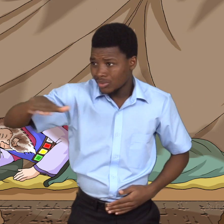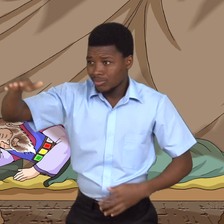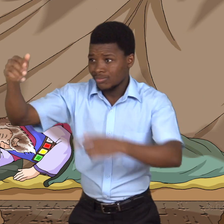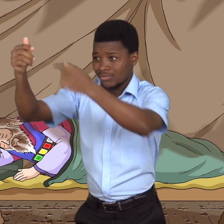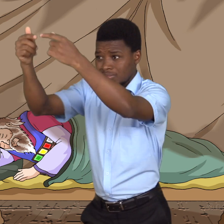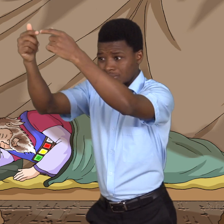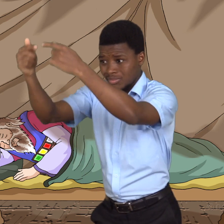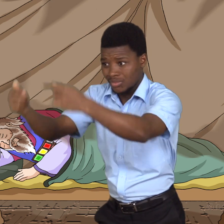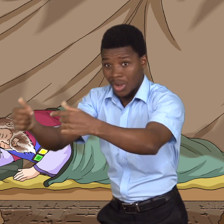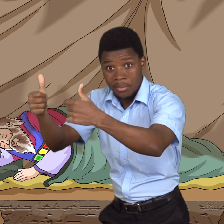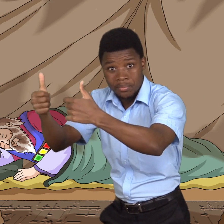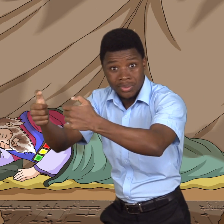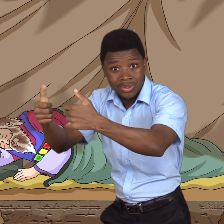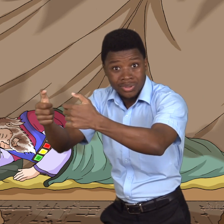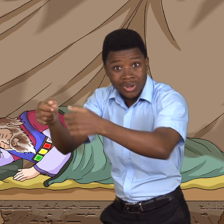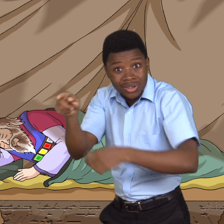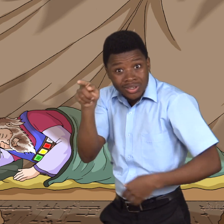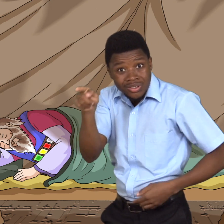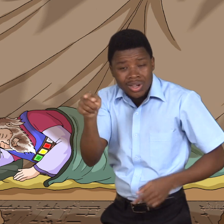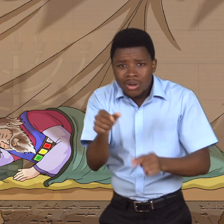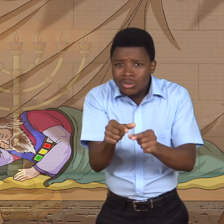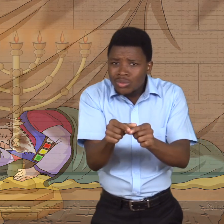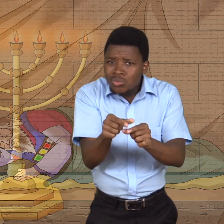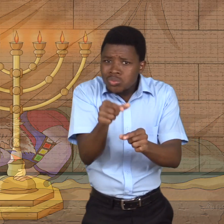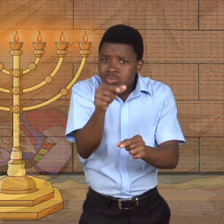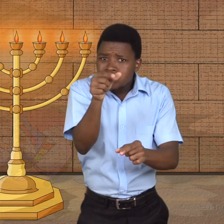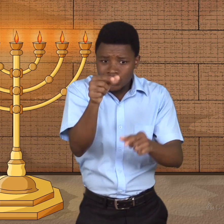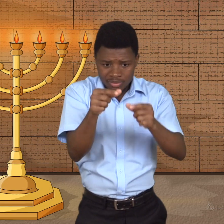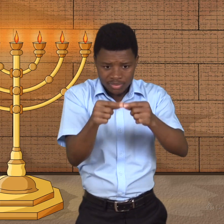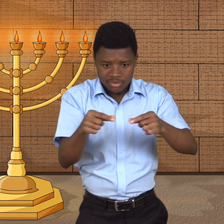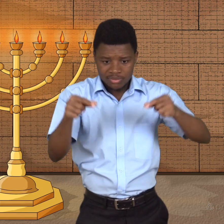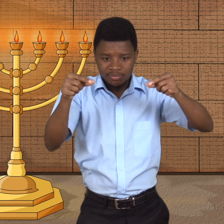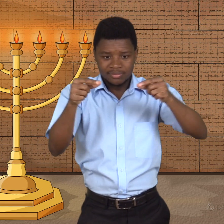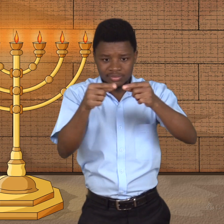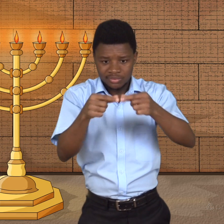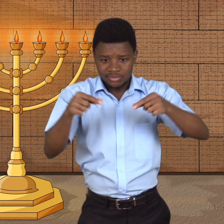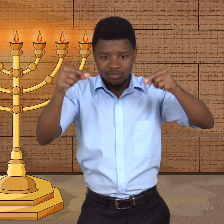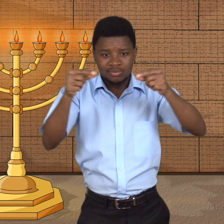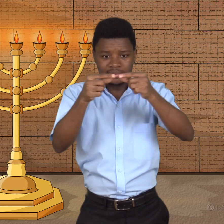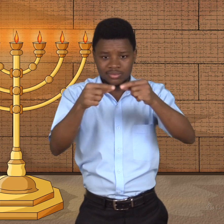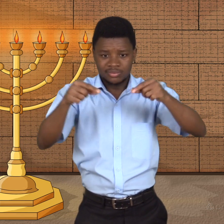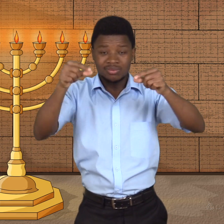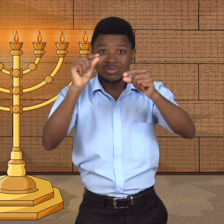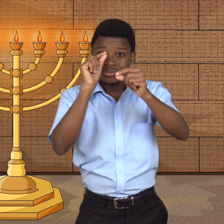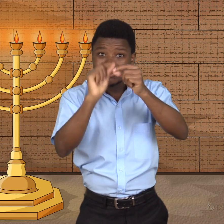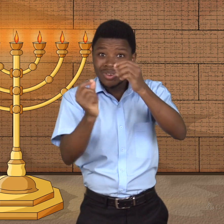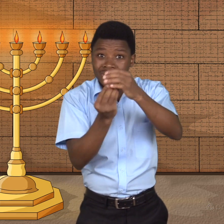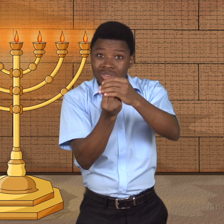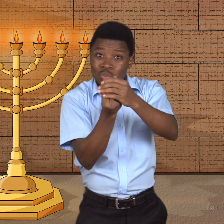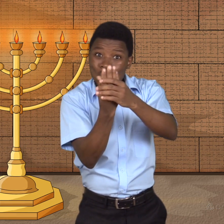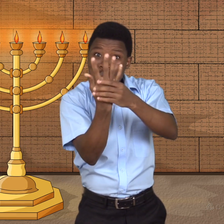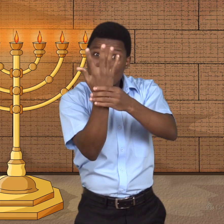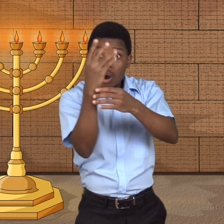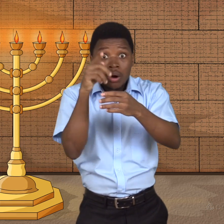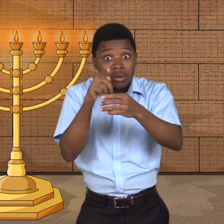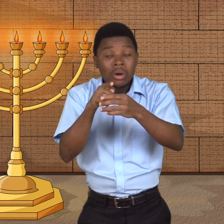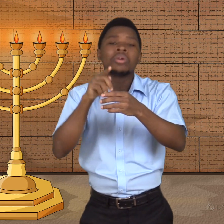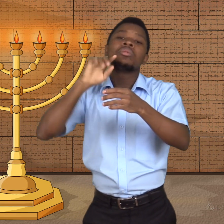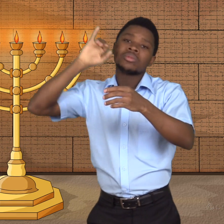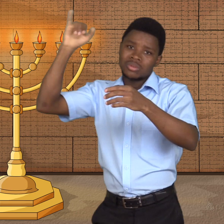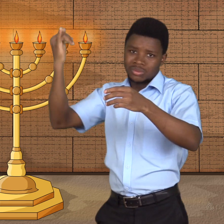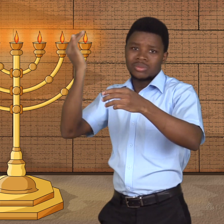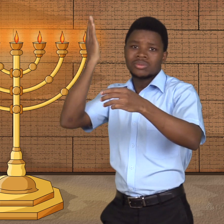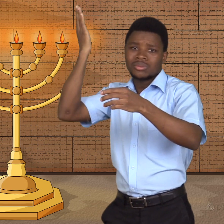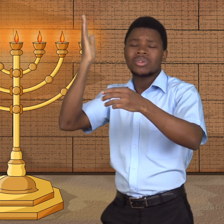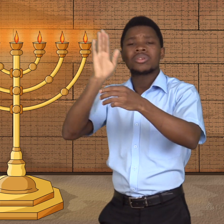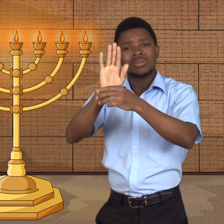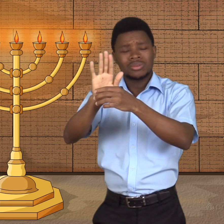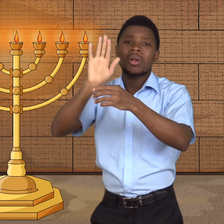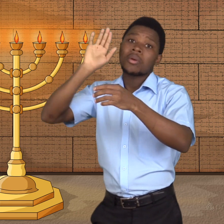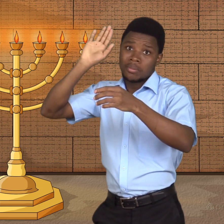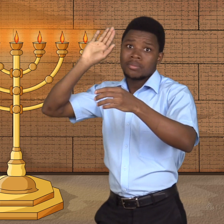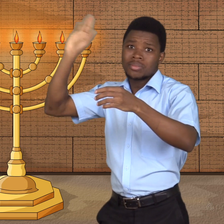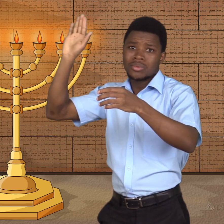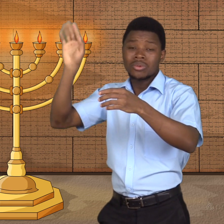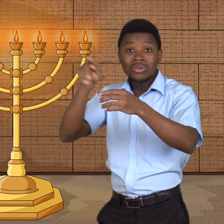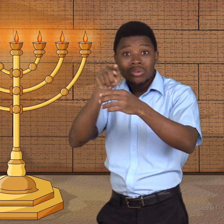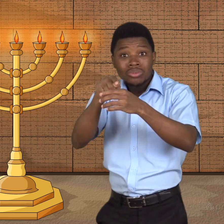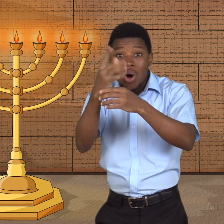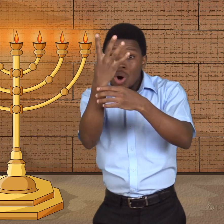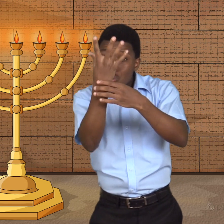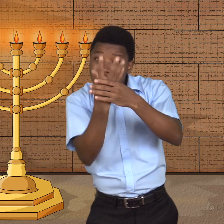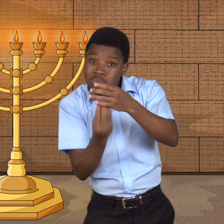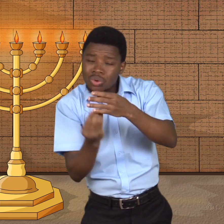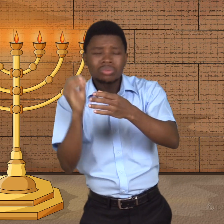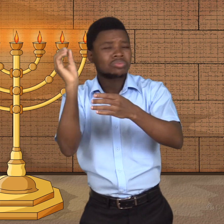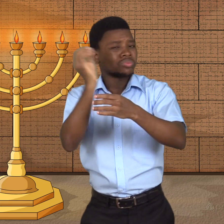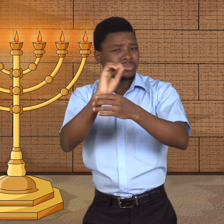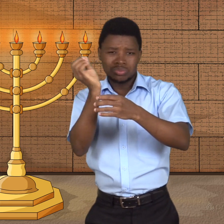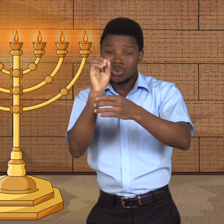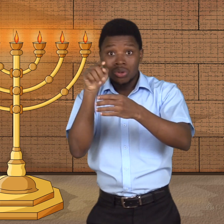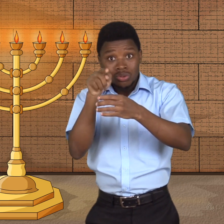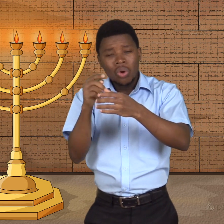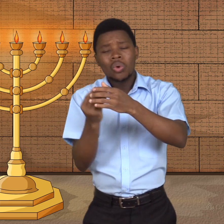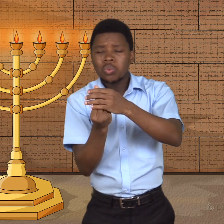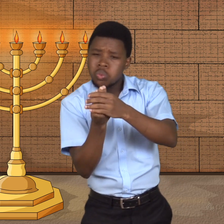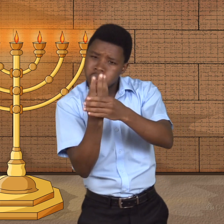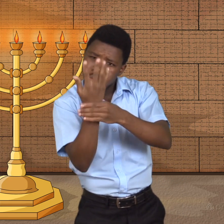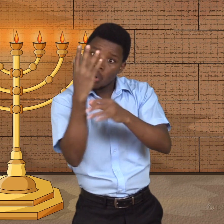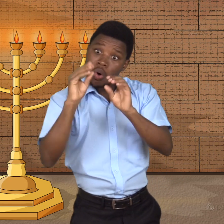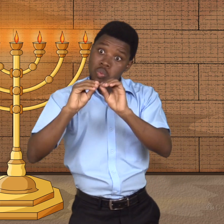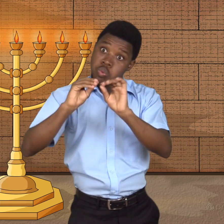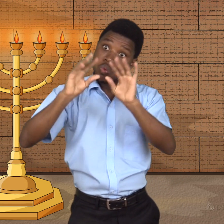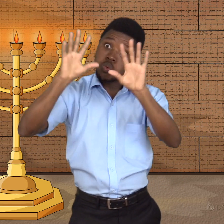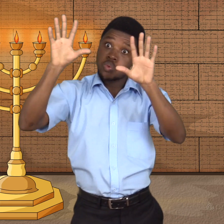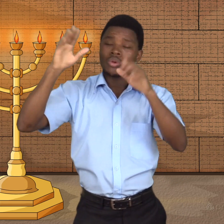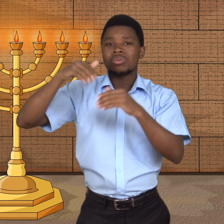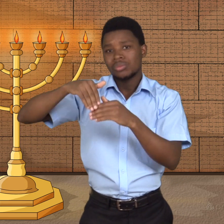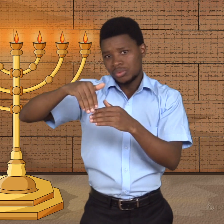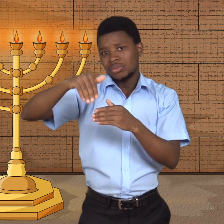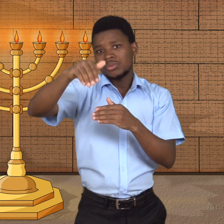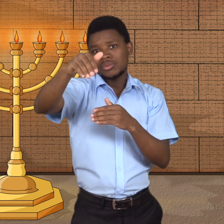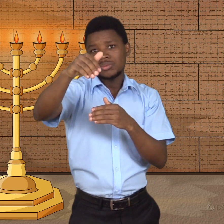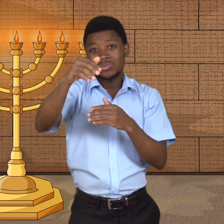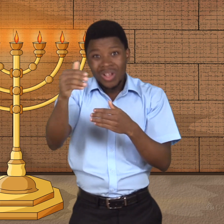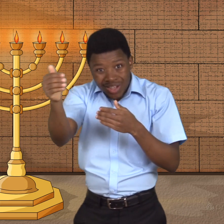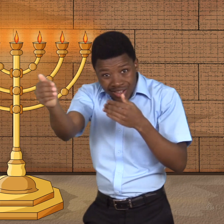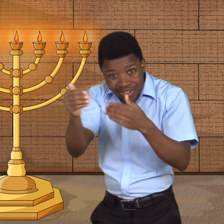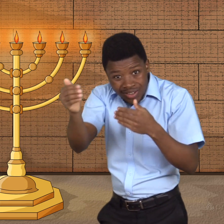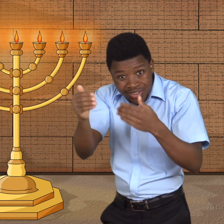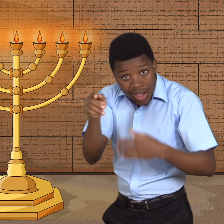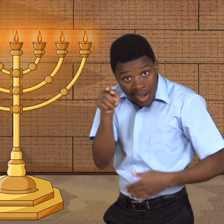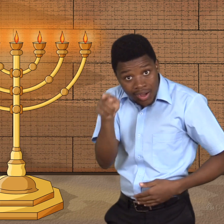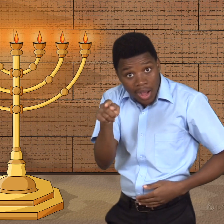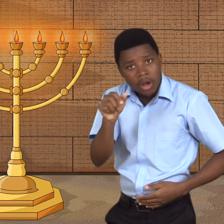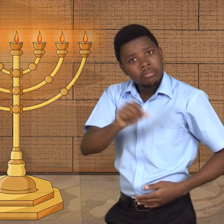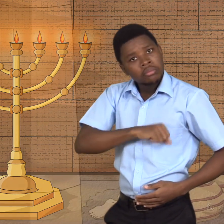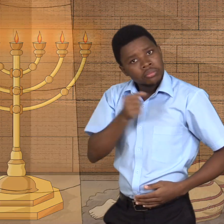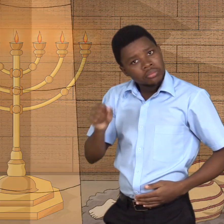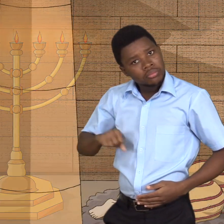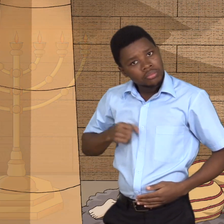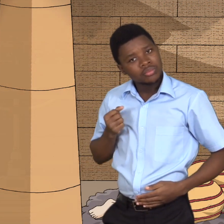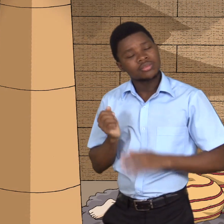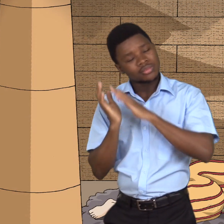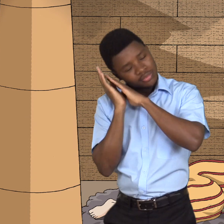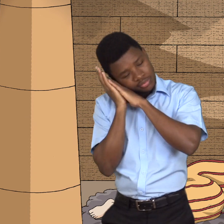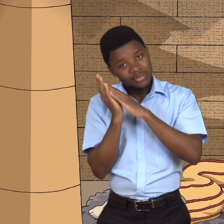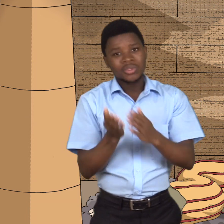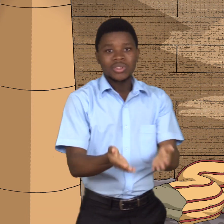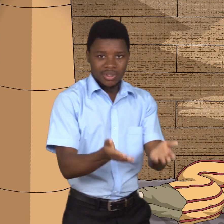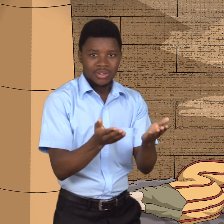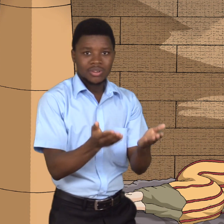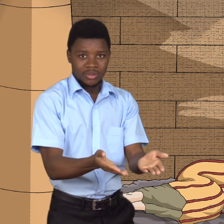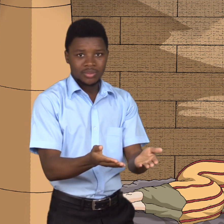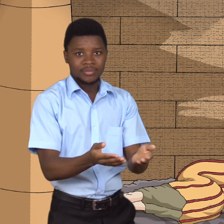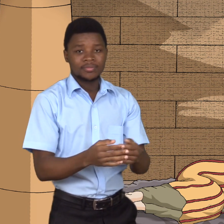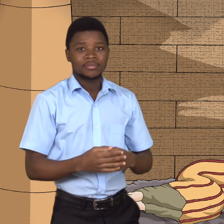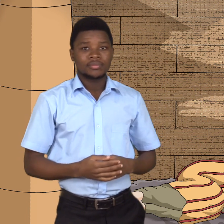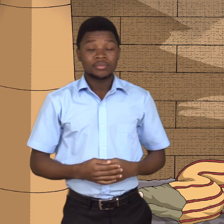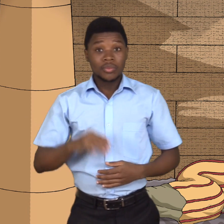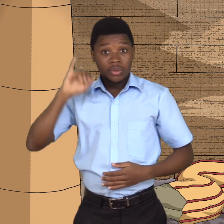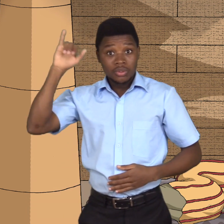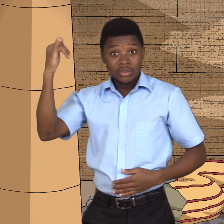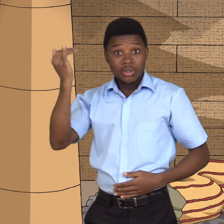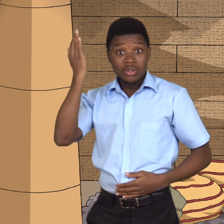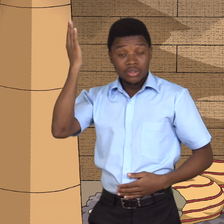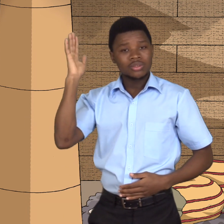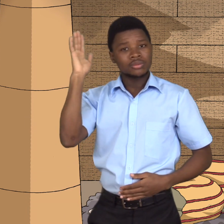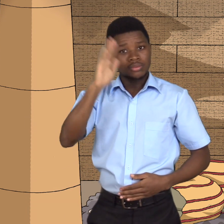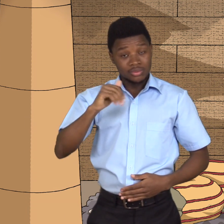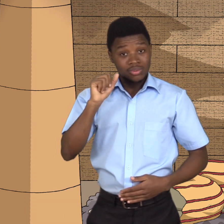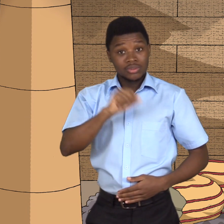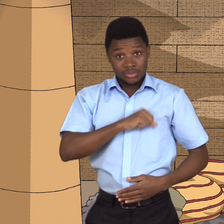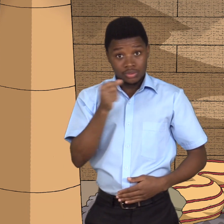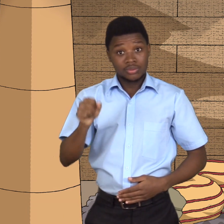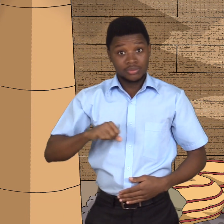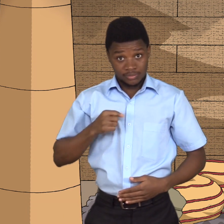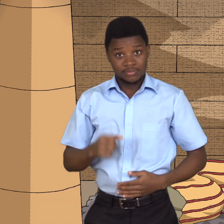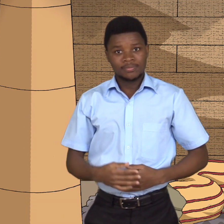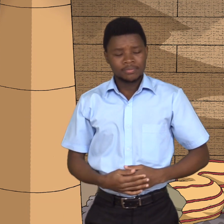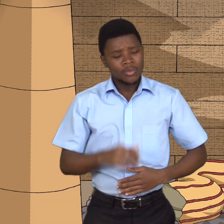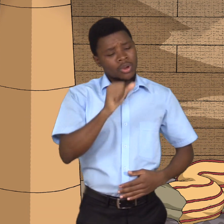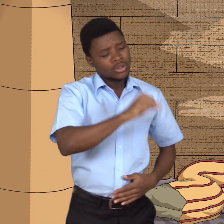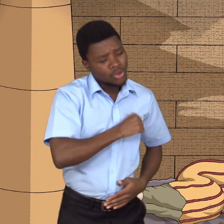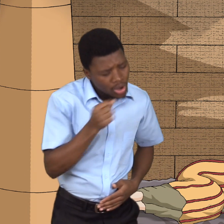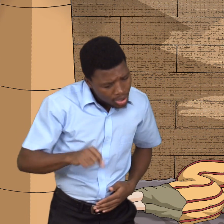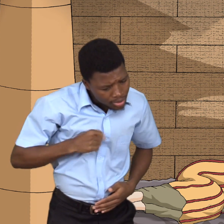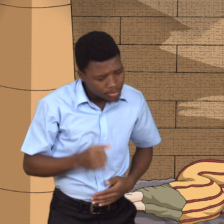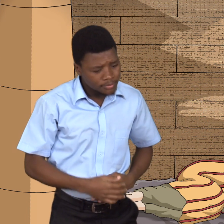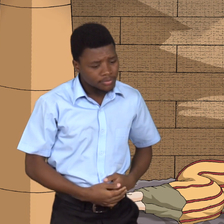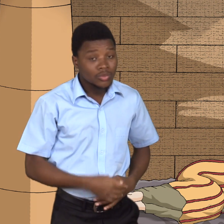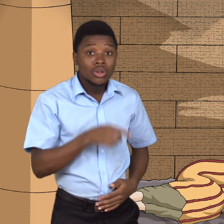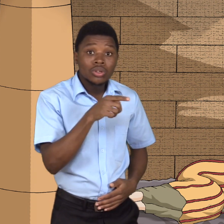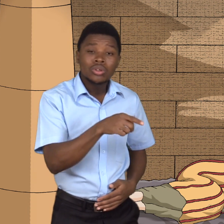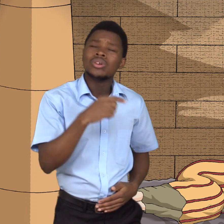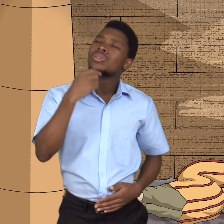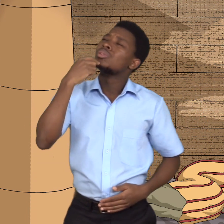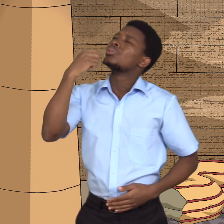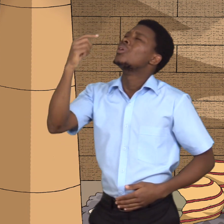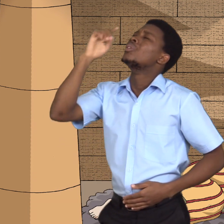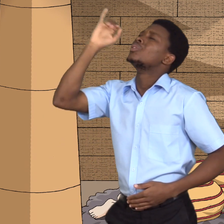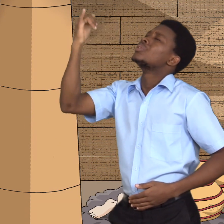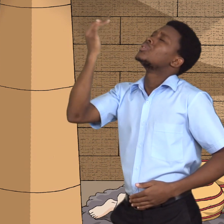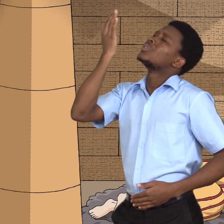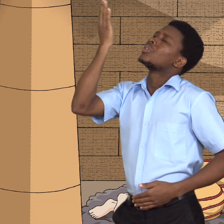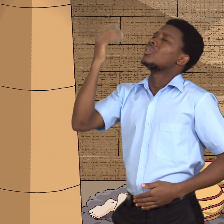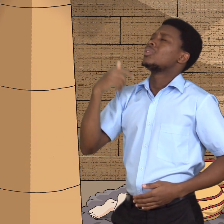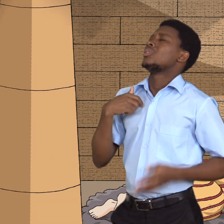Before the lamp of God had gone out, Samuel was lying down in the temple of the LORD, where the ark of God was located.